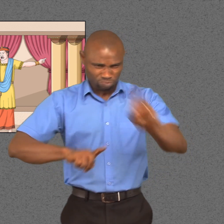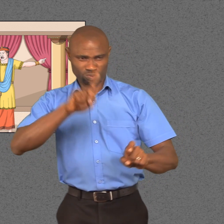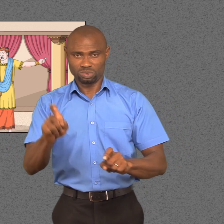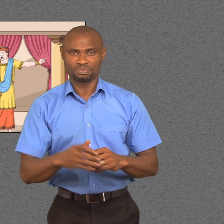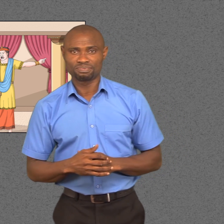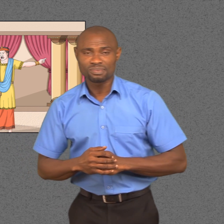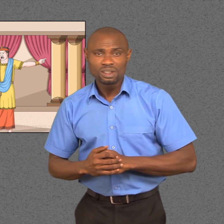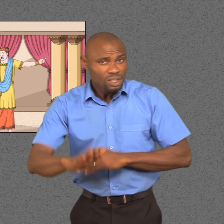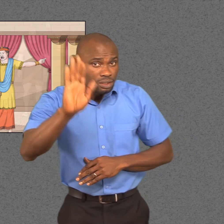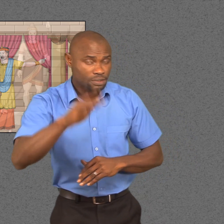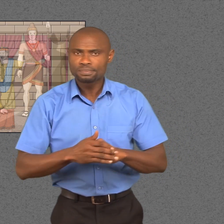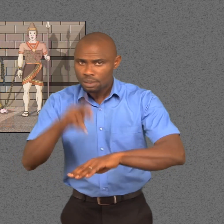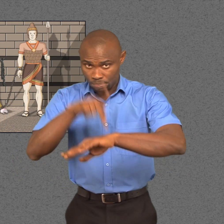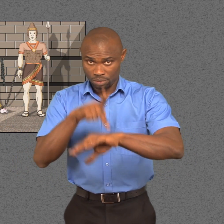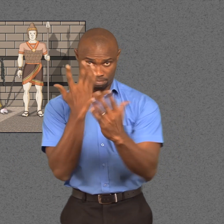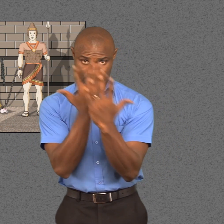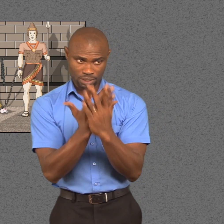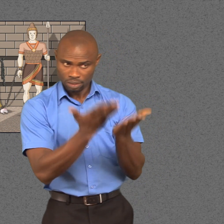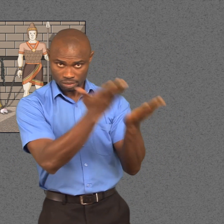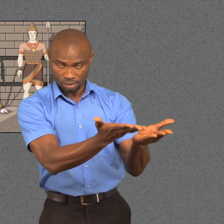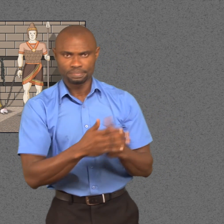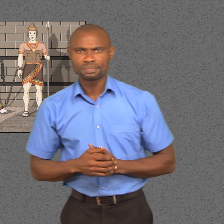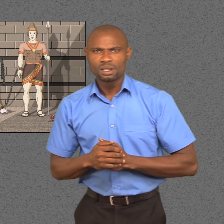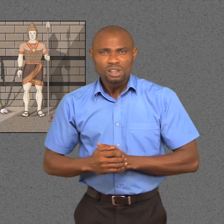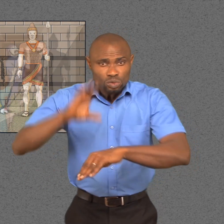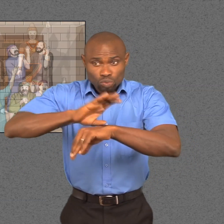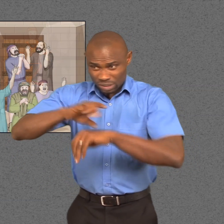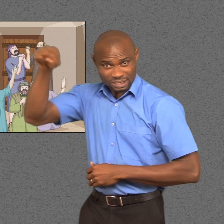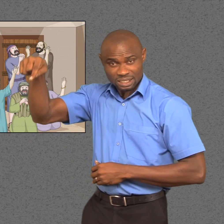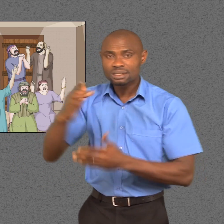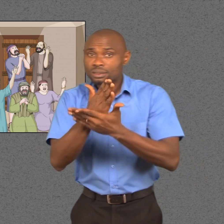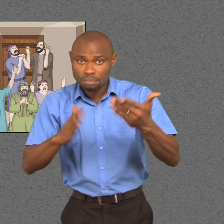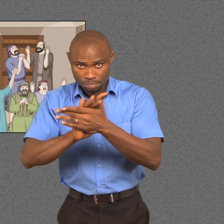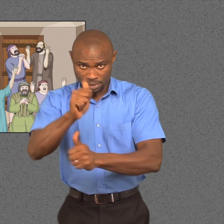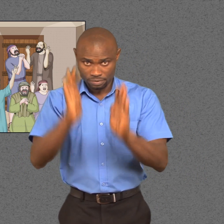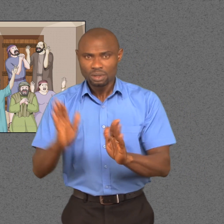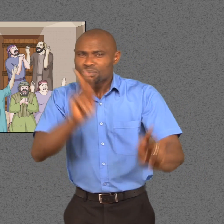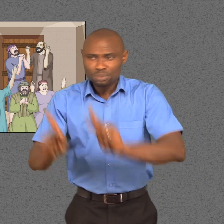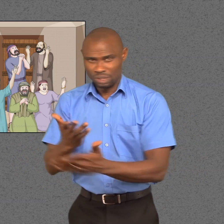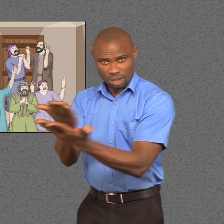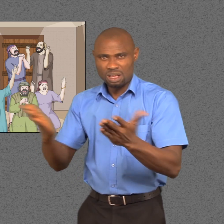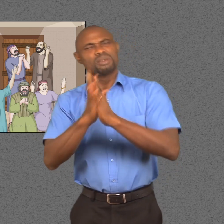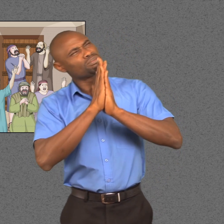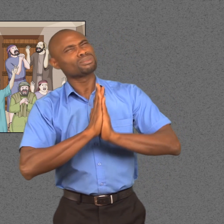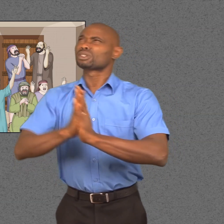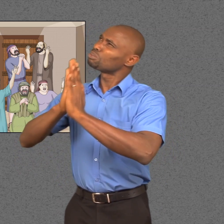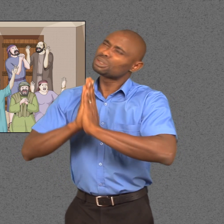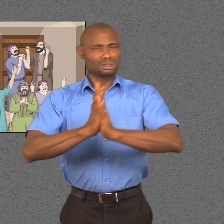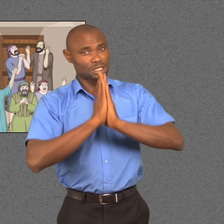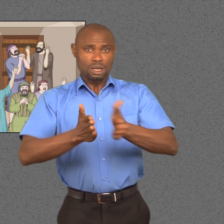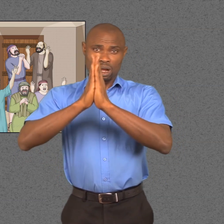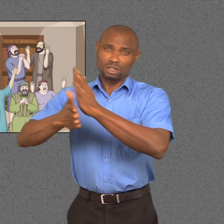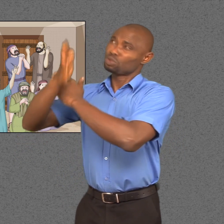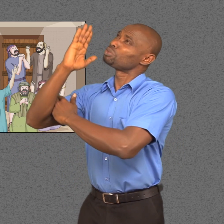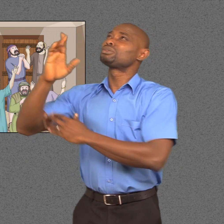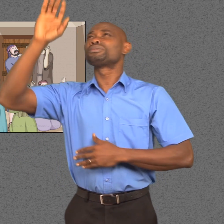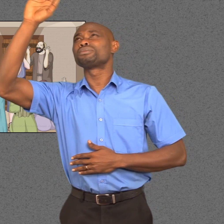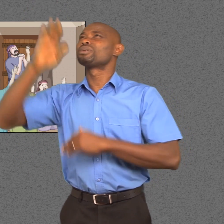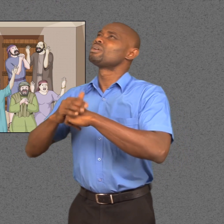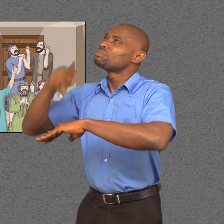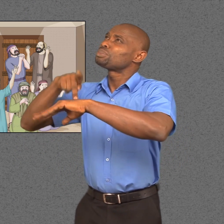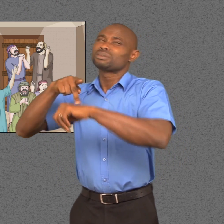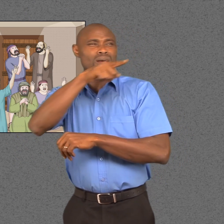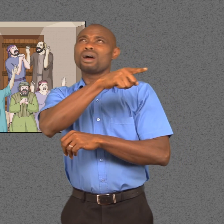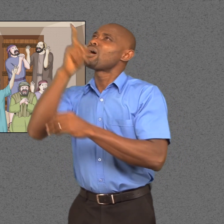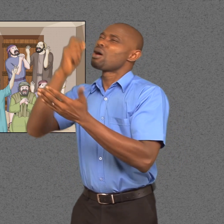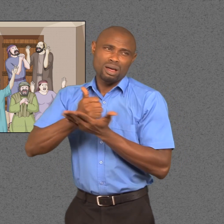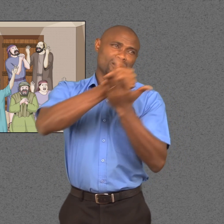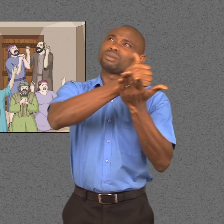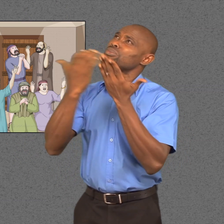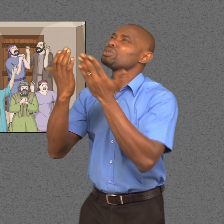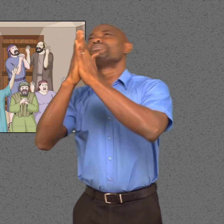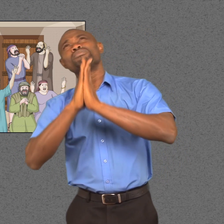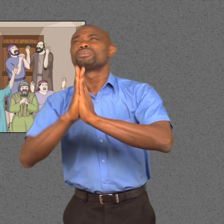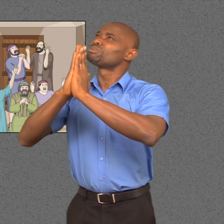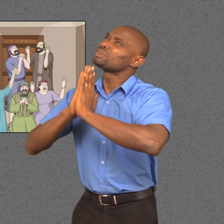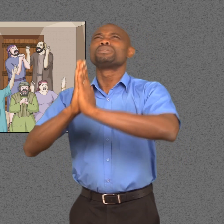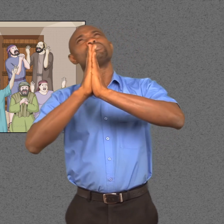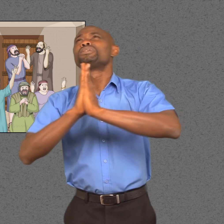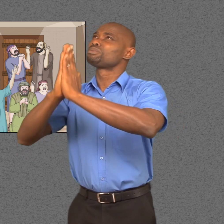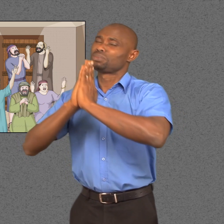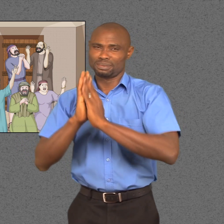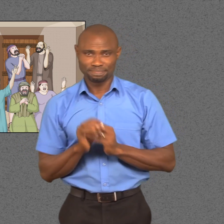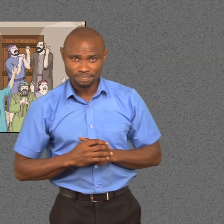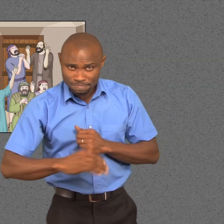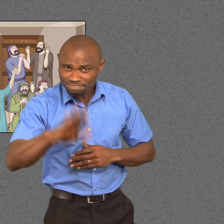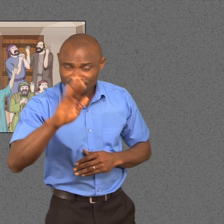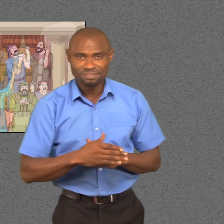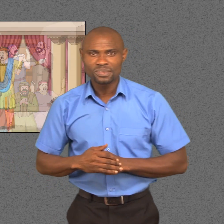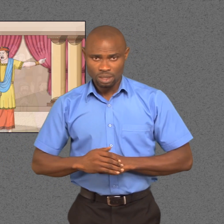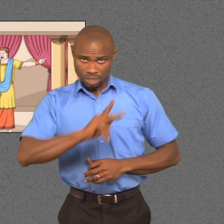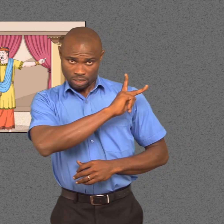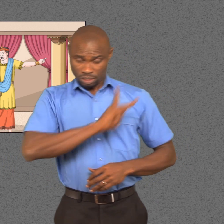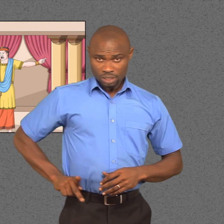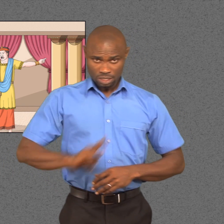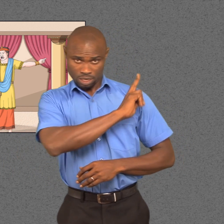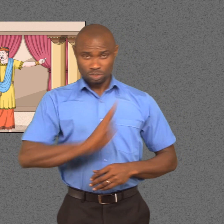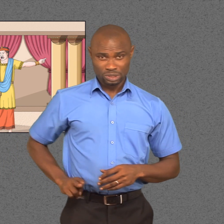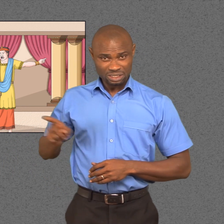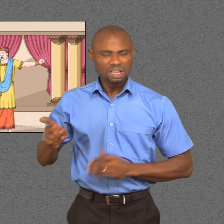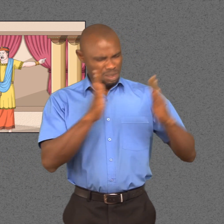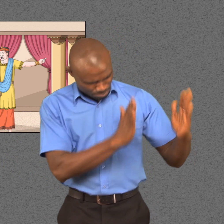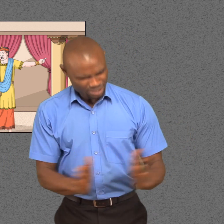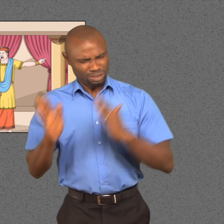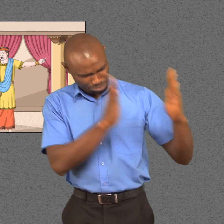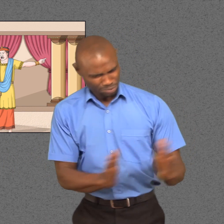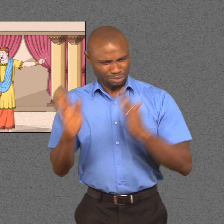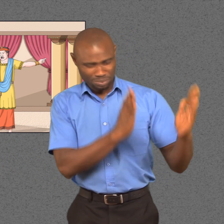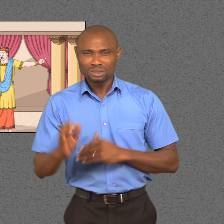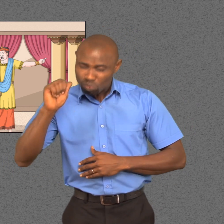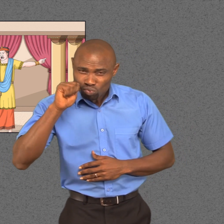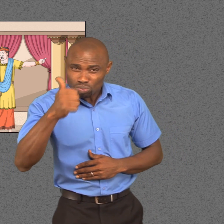So Peter was kept in prison, but the church was fervently praying to God for him.